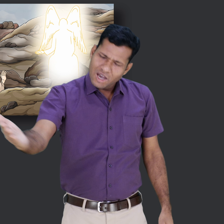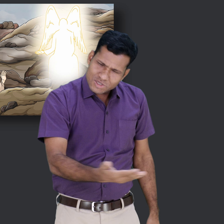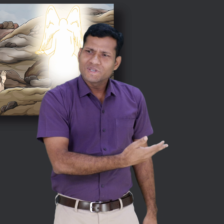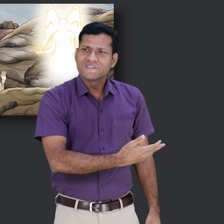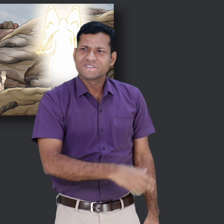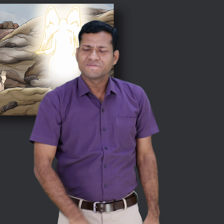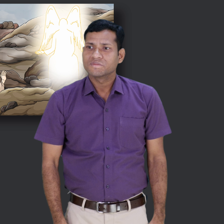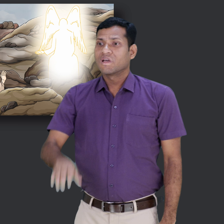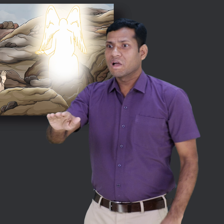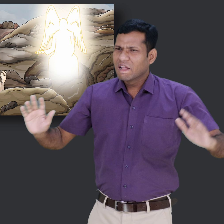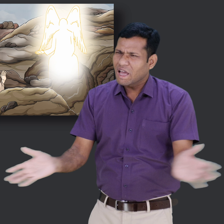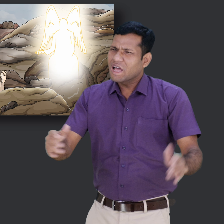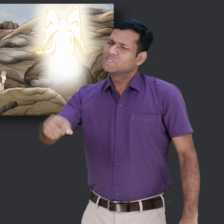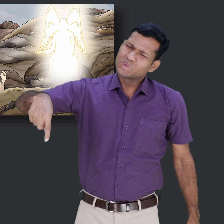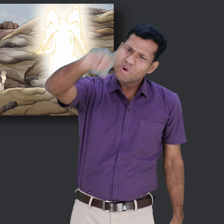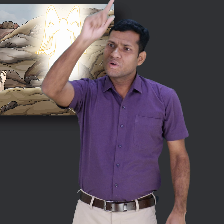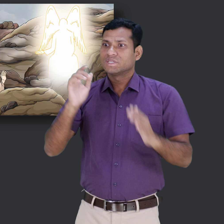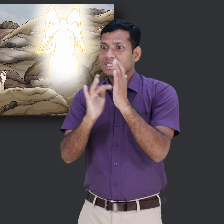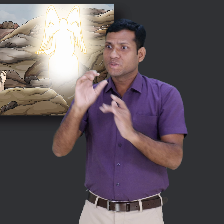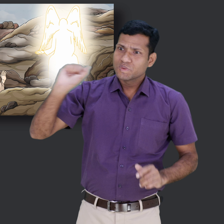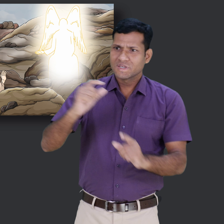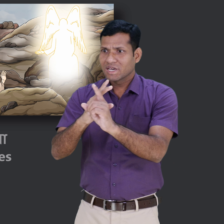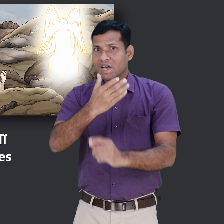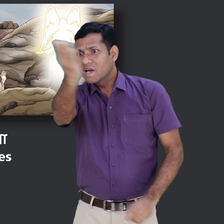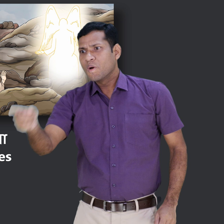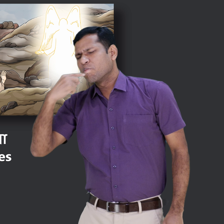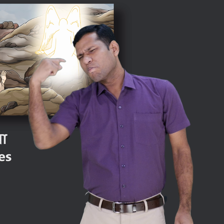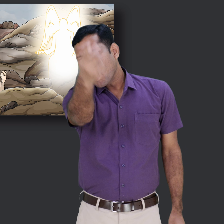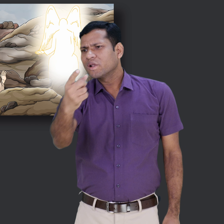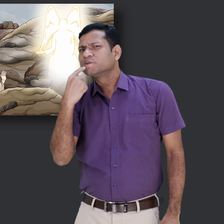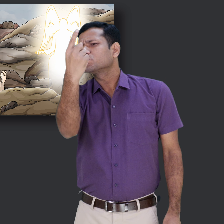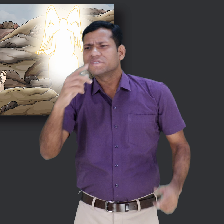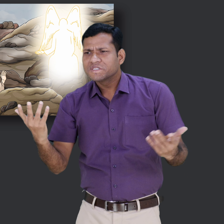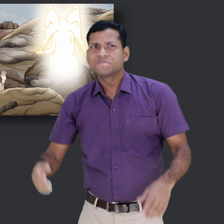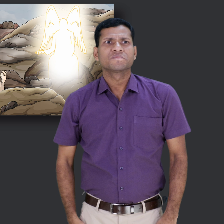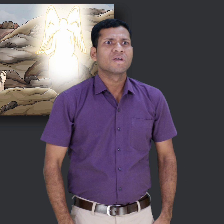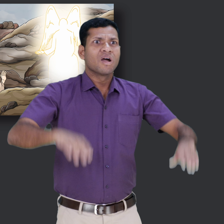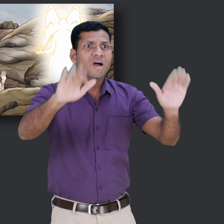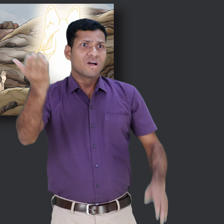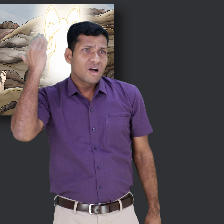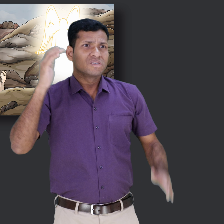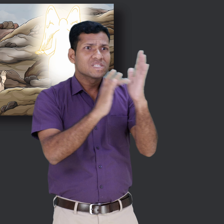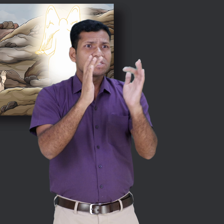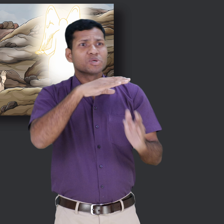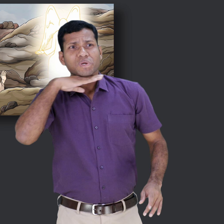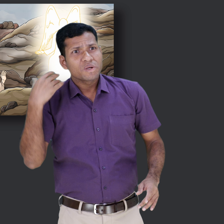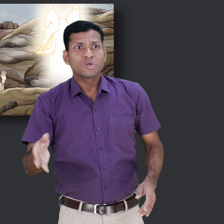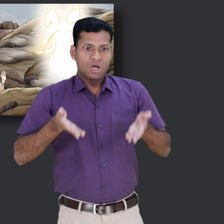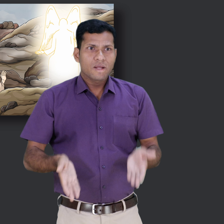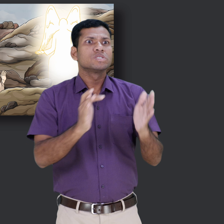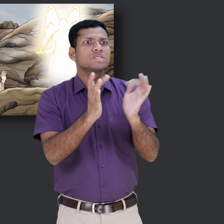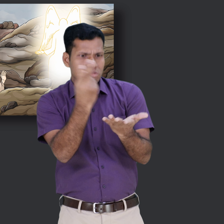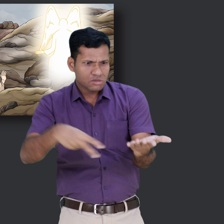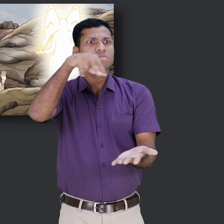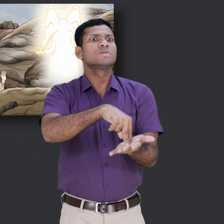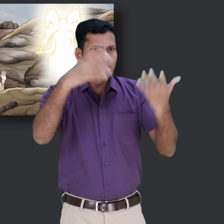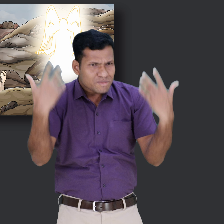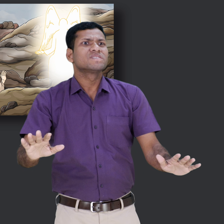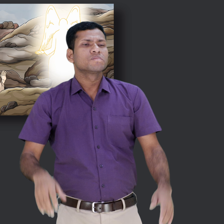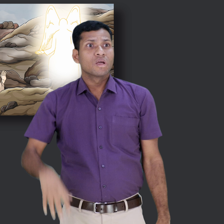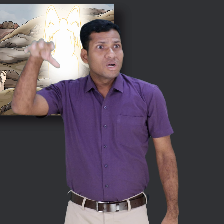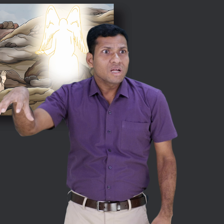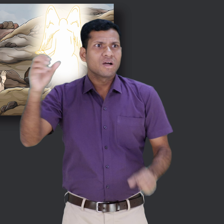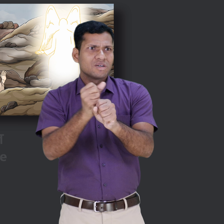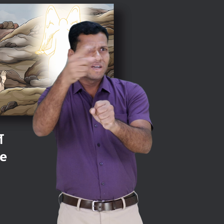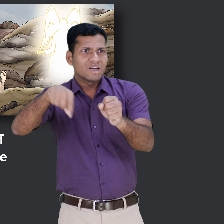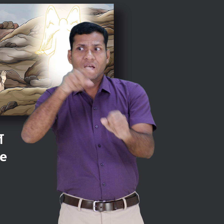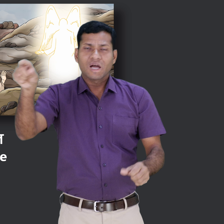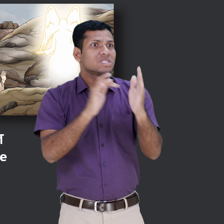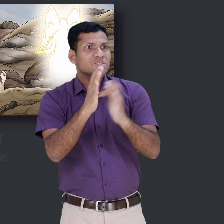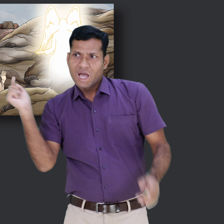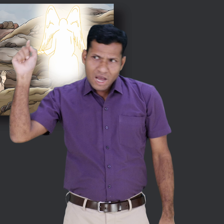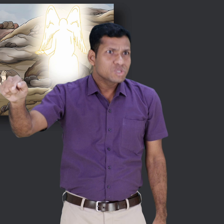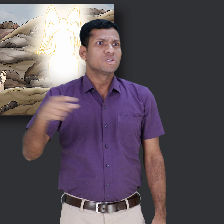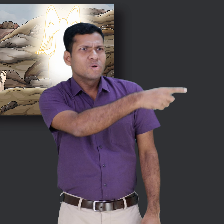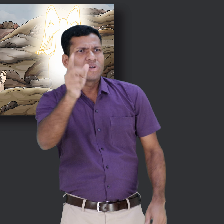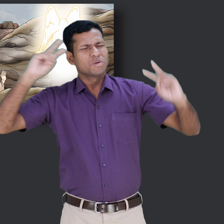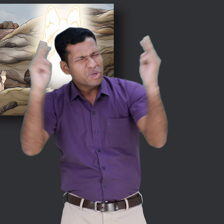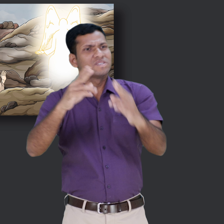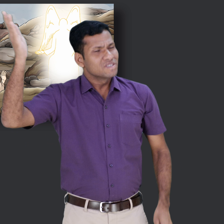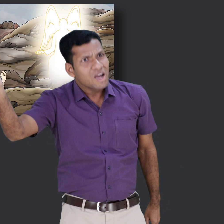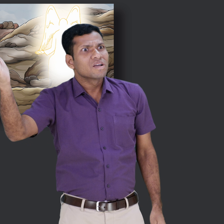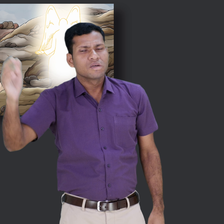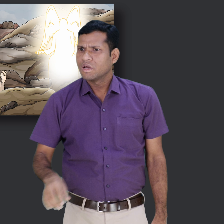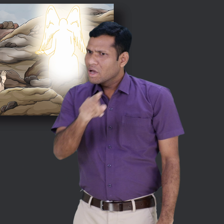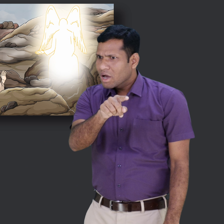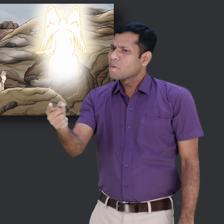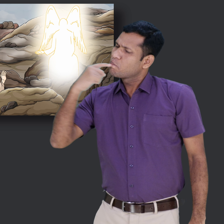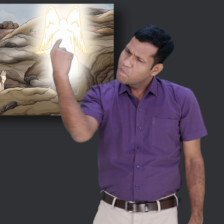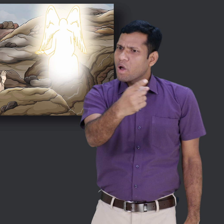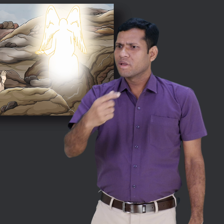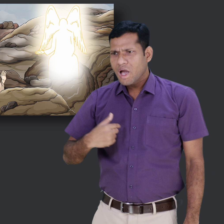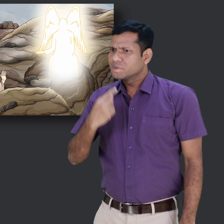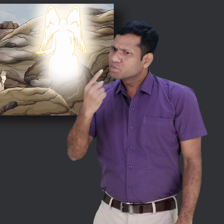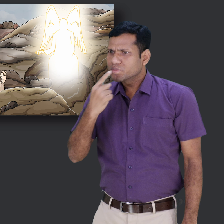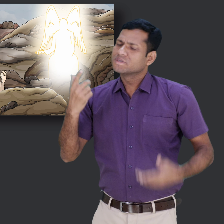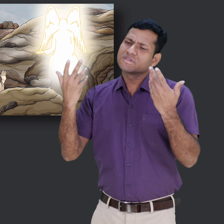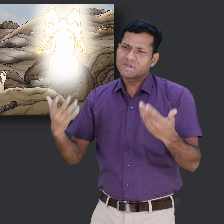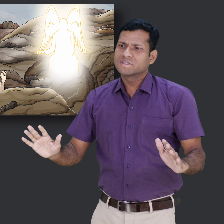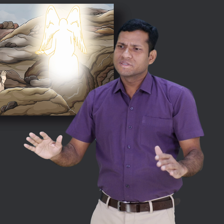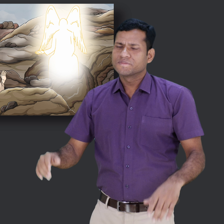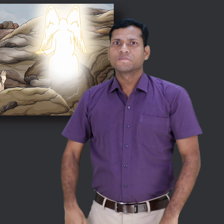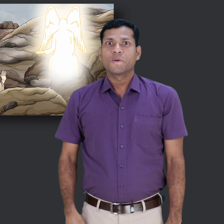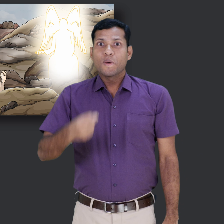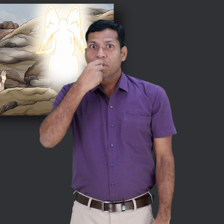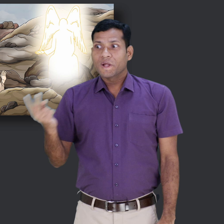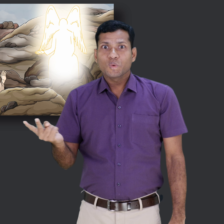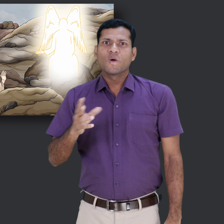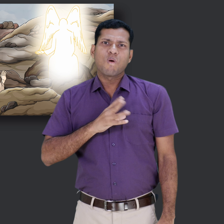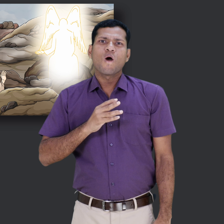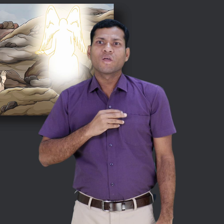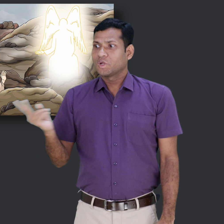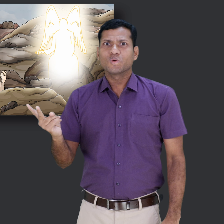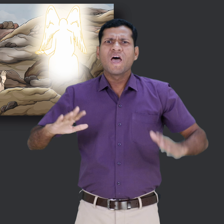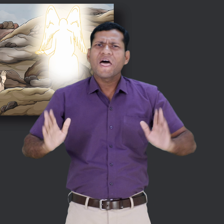Then go quickly and tell His disciples, ‘He has risen from the dead and is going ahead of you into Galilee.